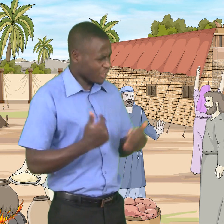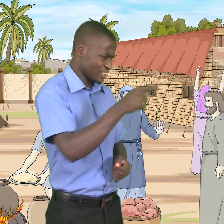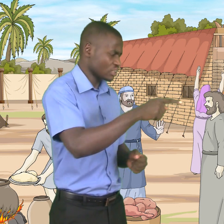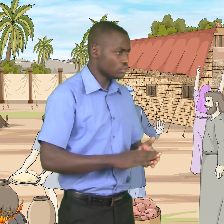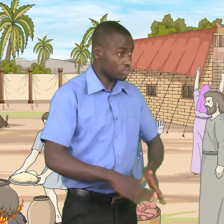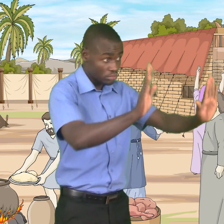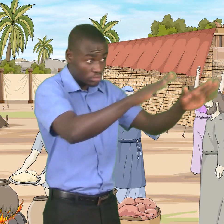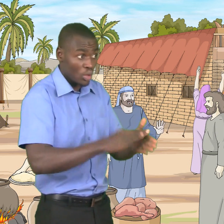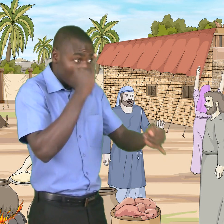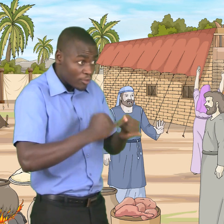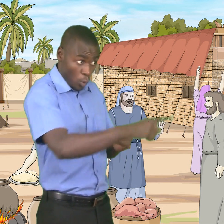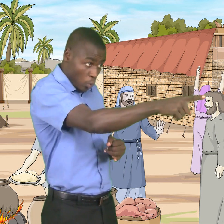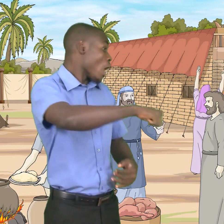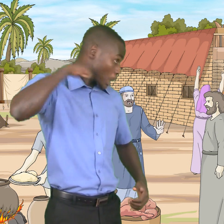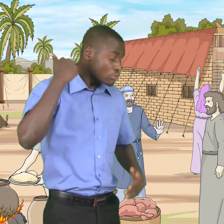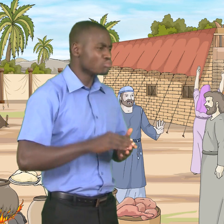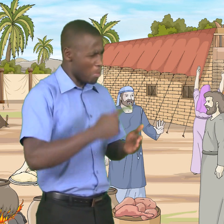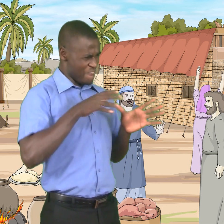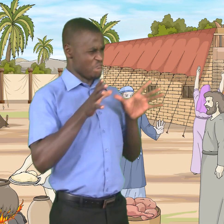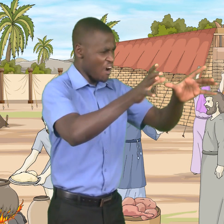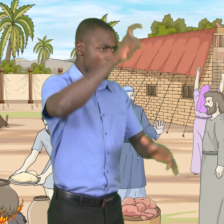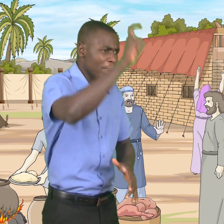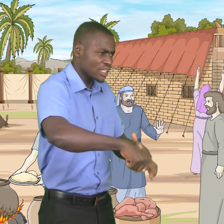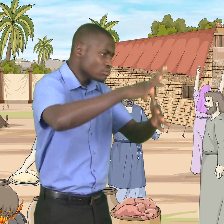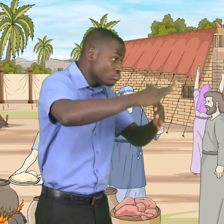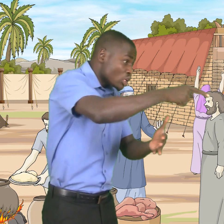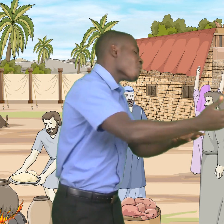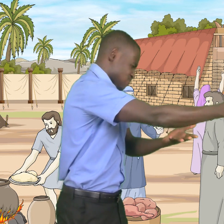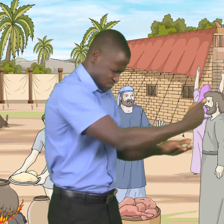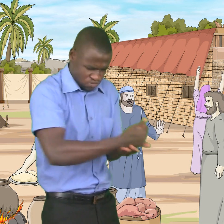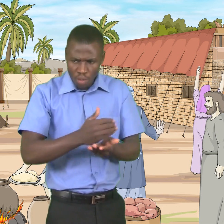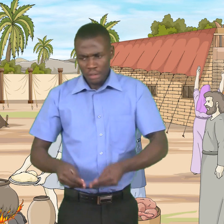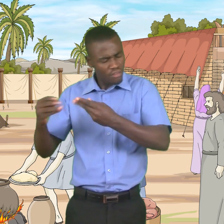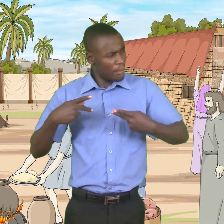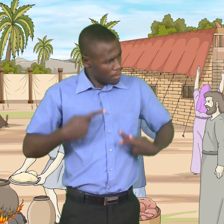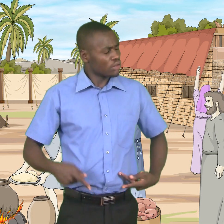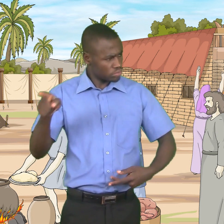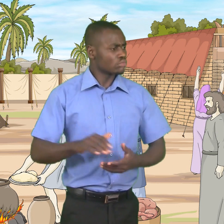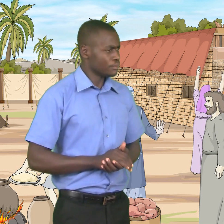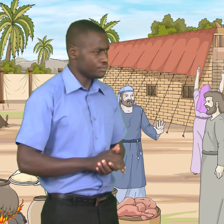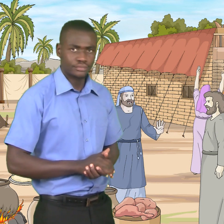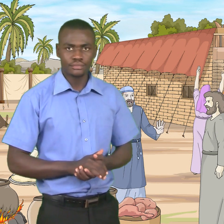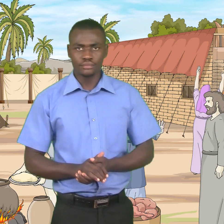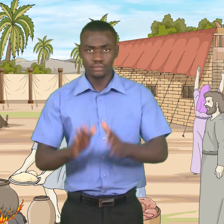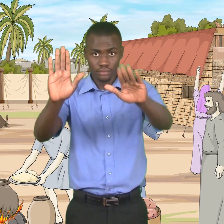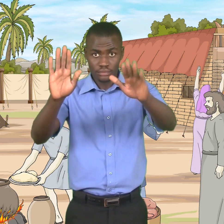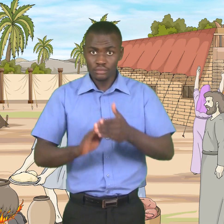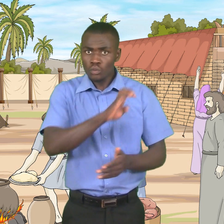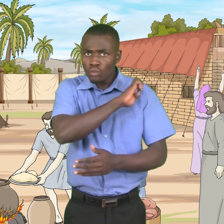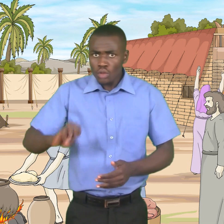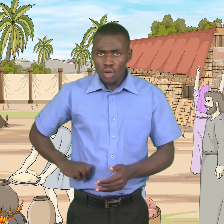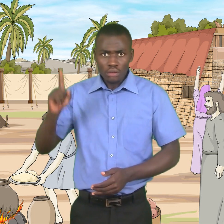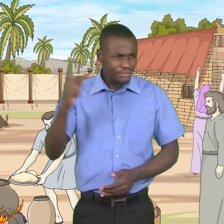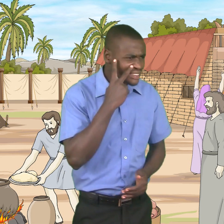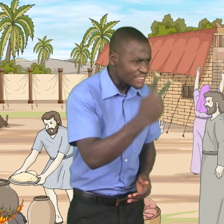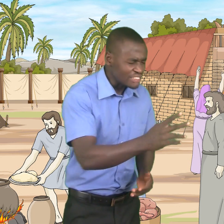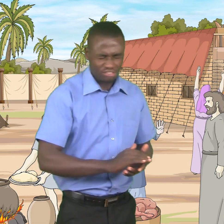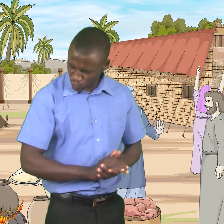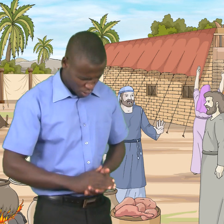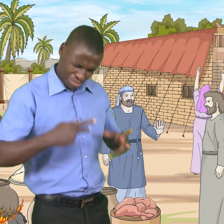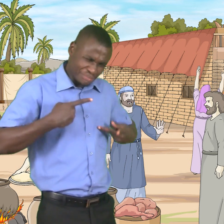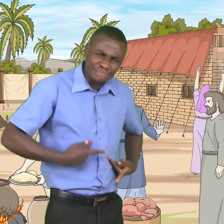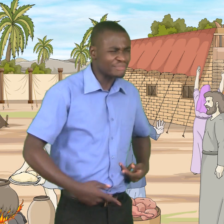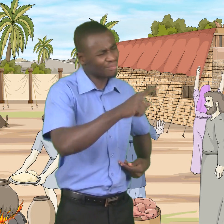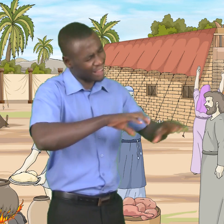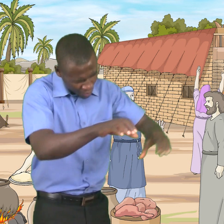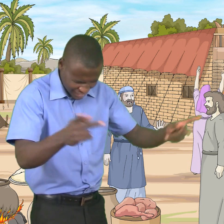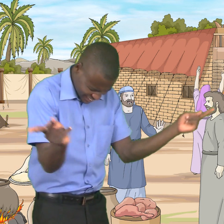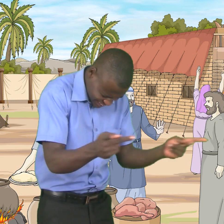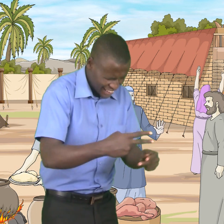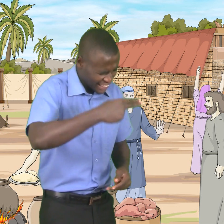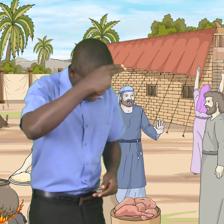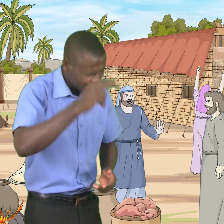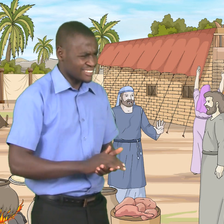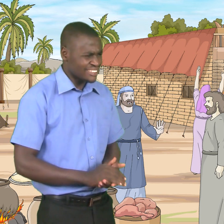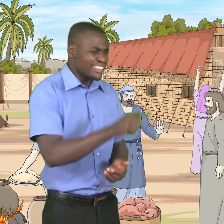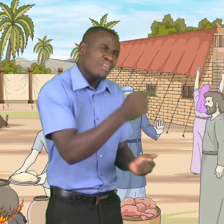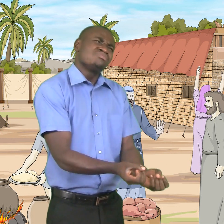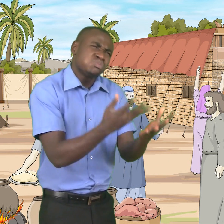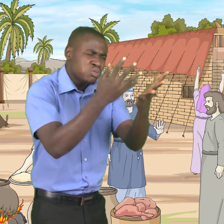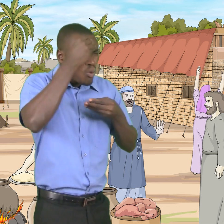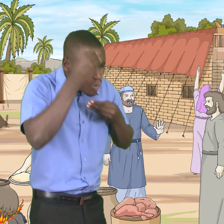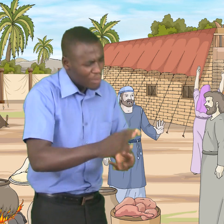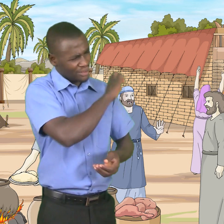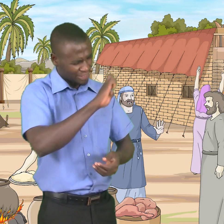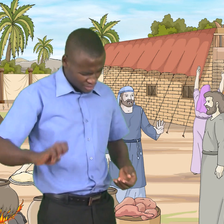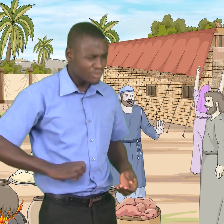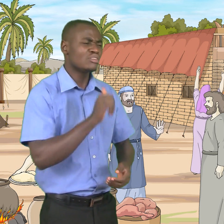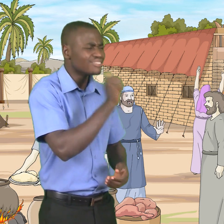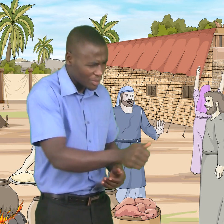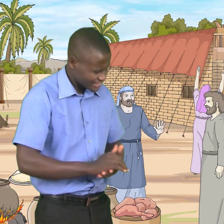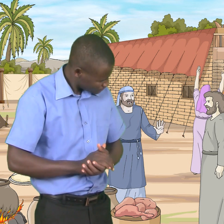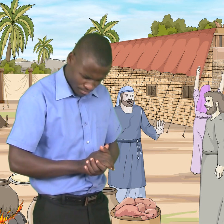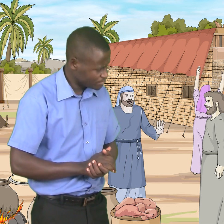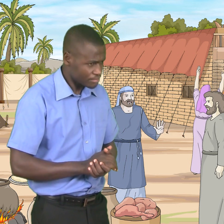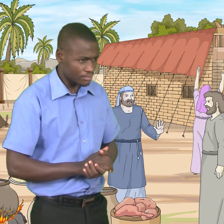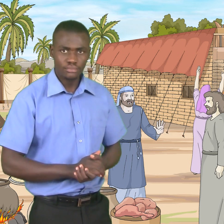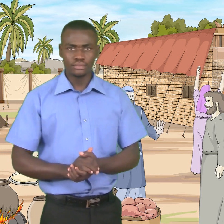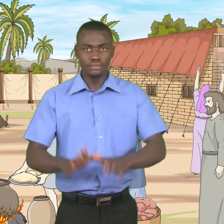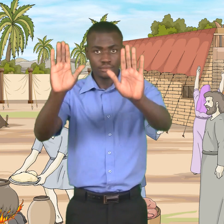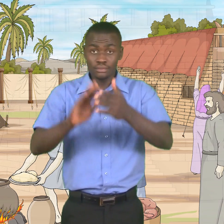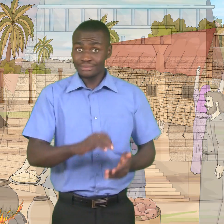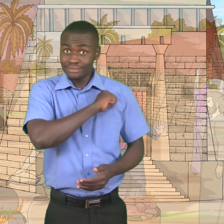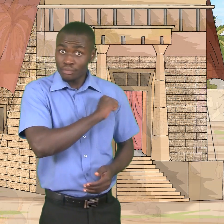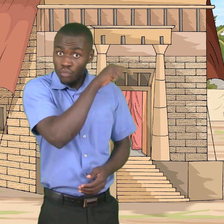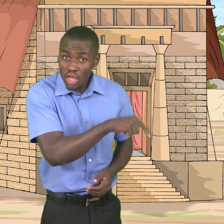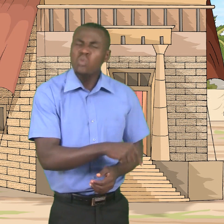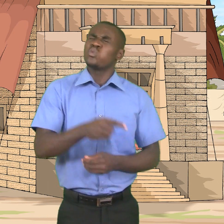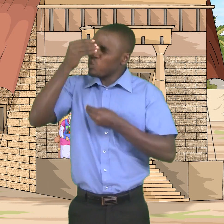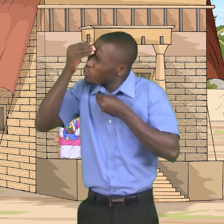Thus the sin of these young men was severe in the sight of the LORD, for they were treating the LORD’s offering with contempt.